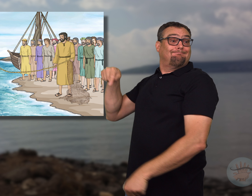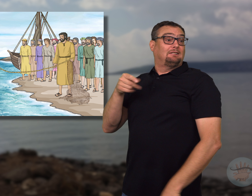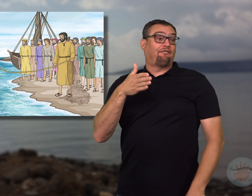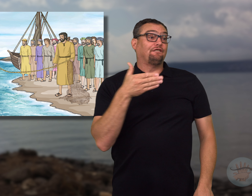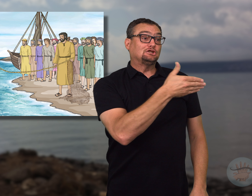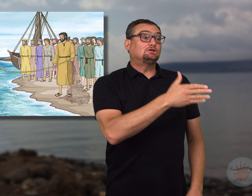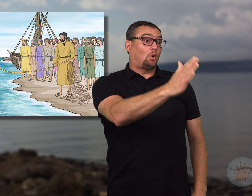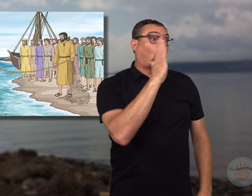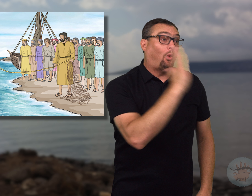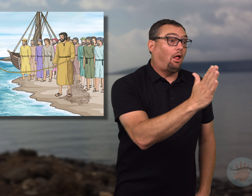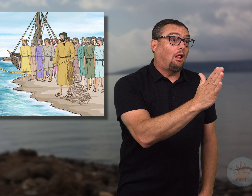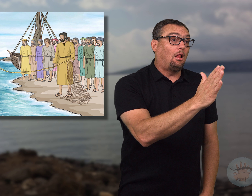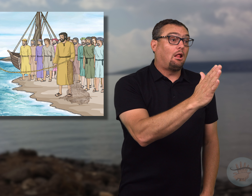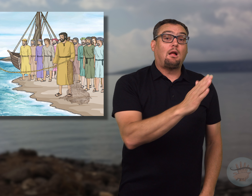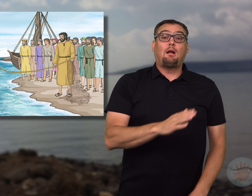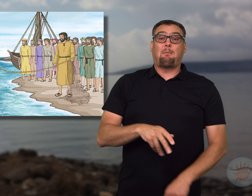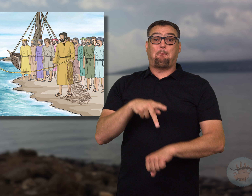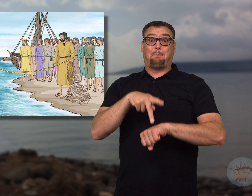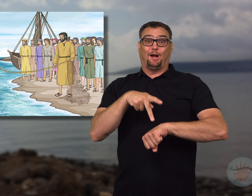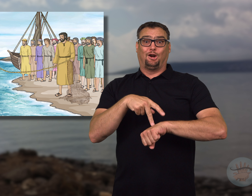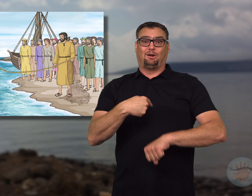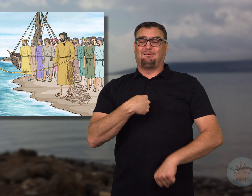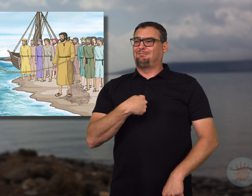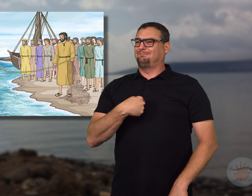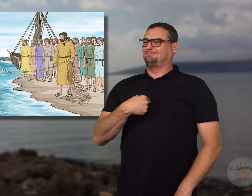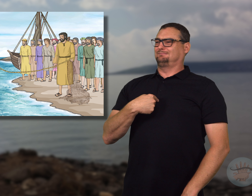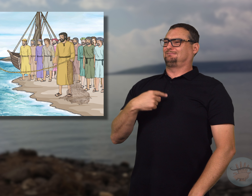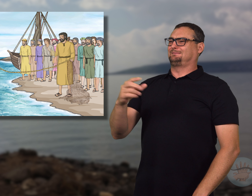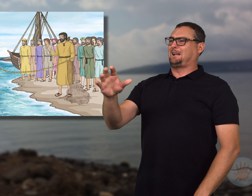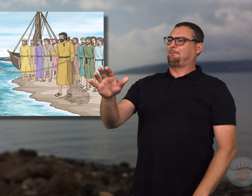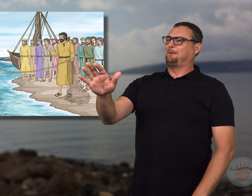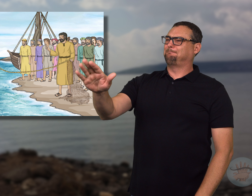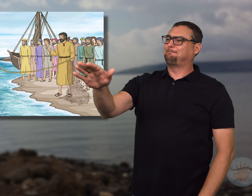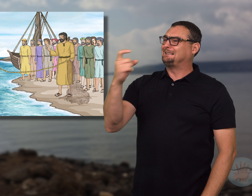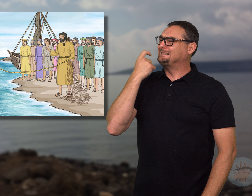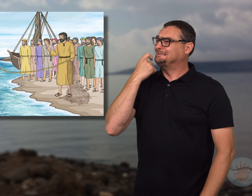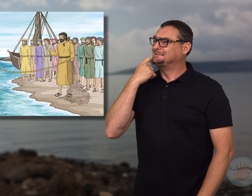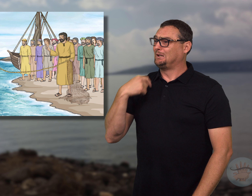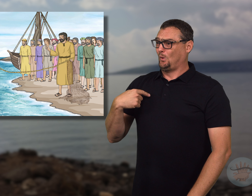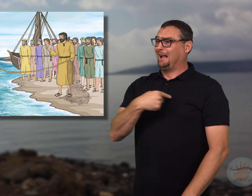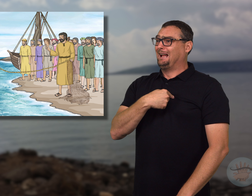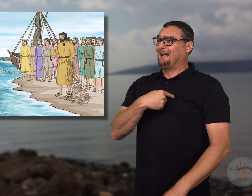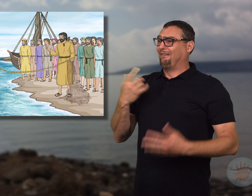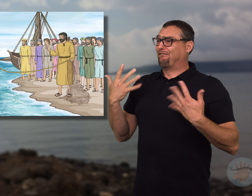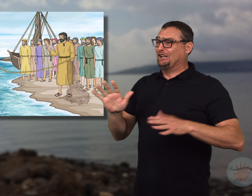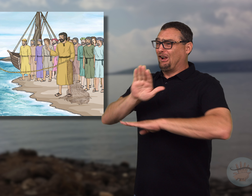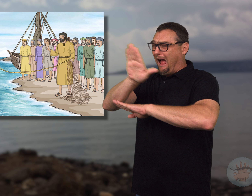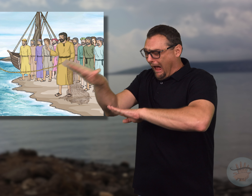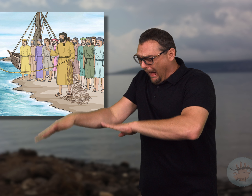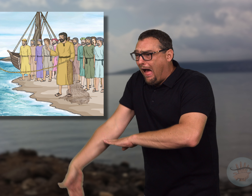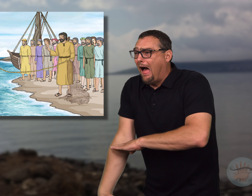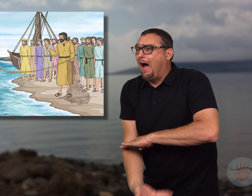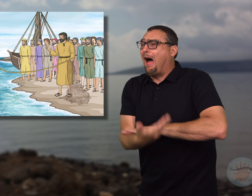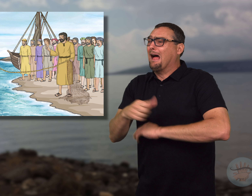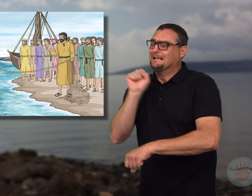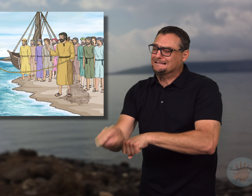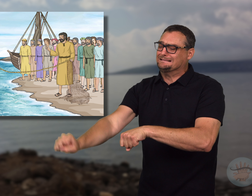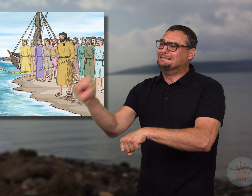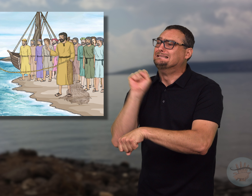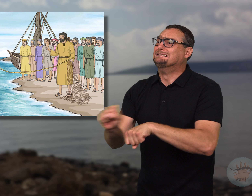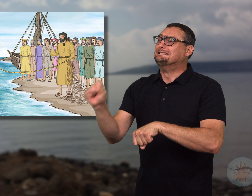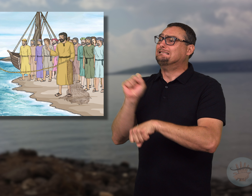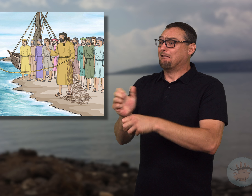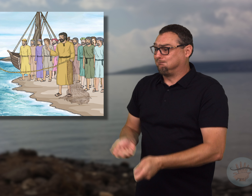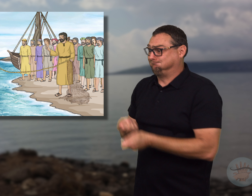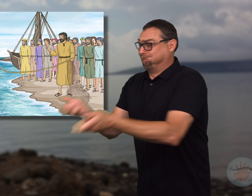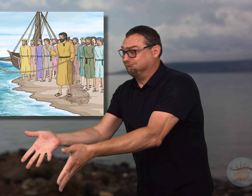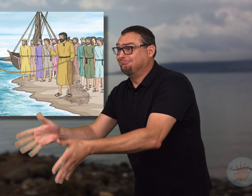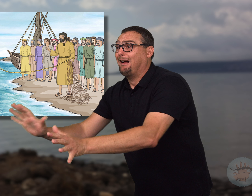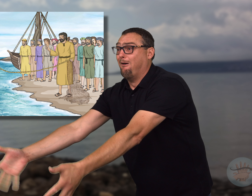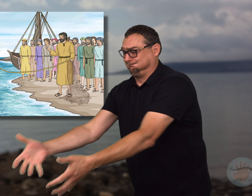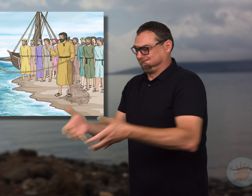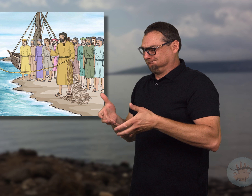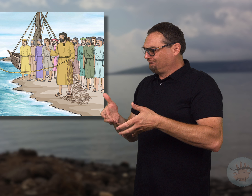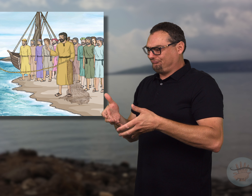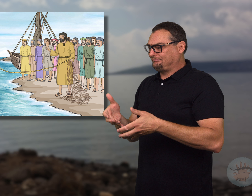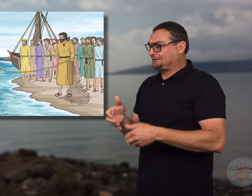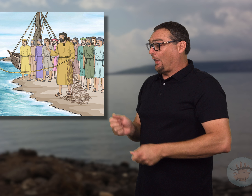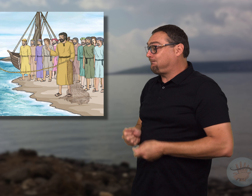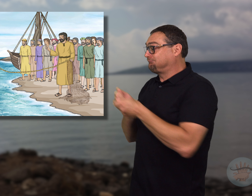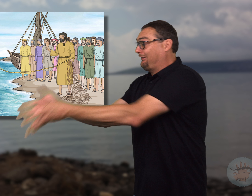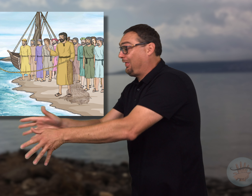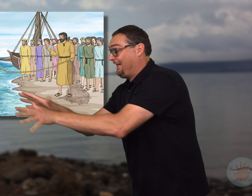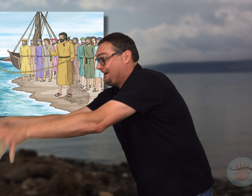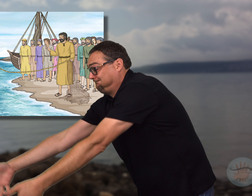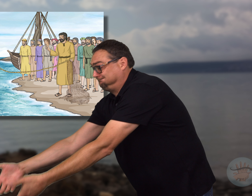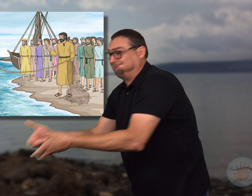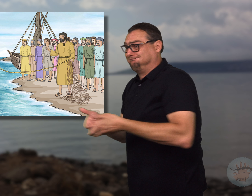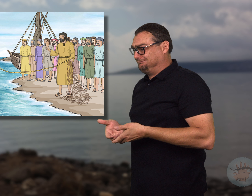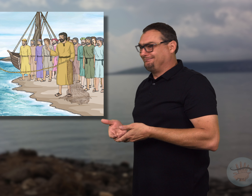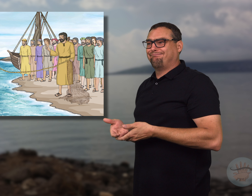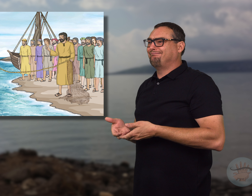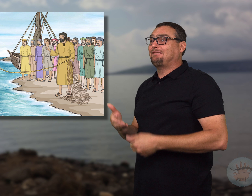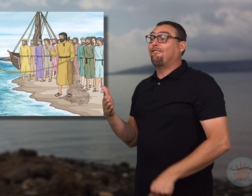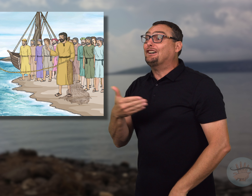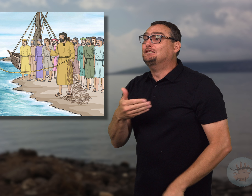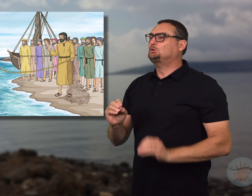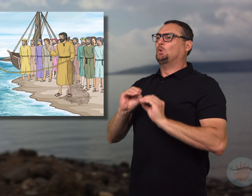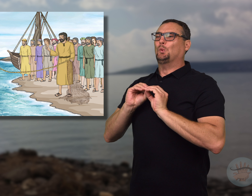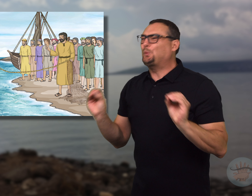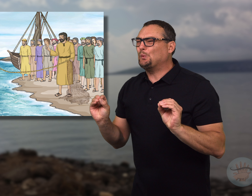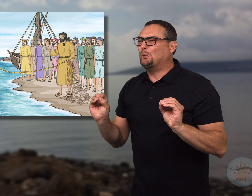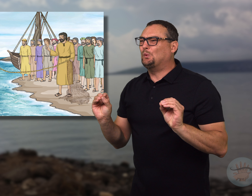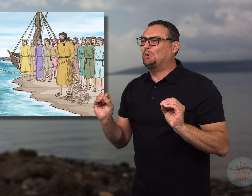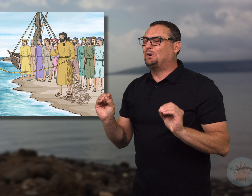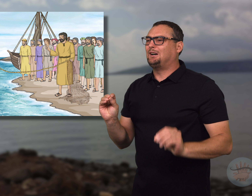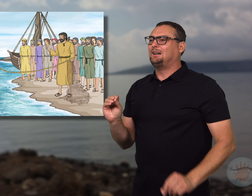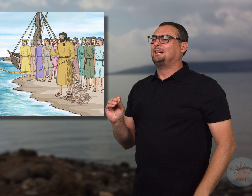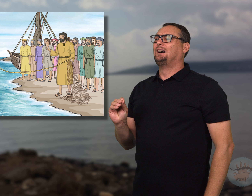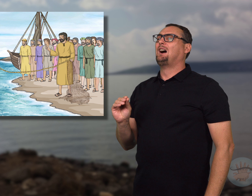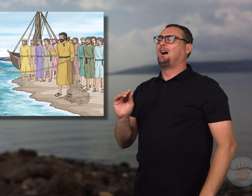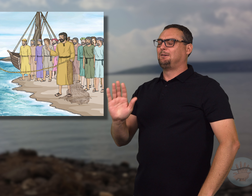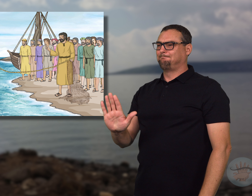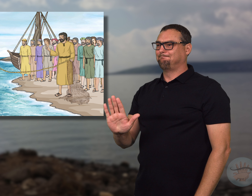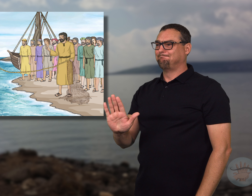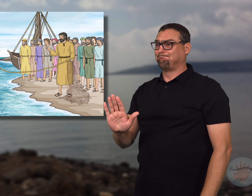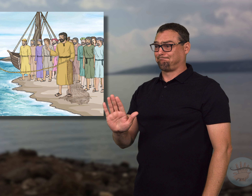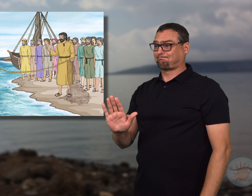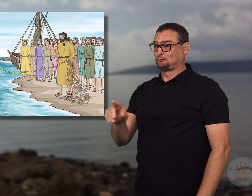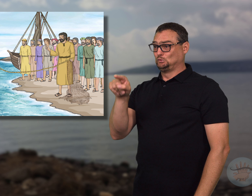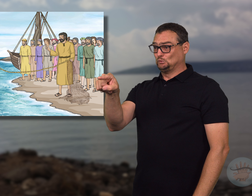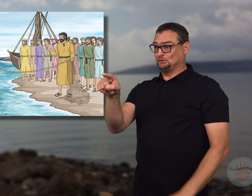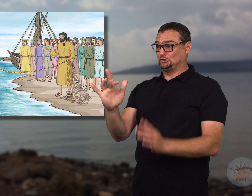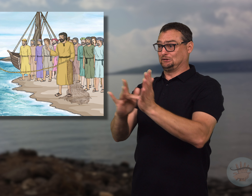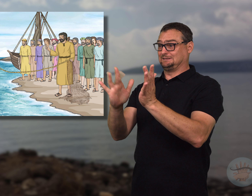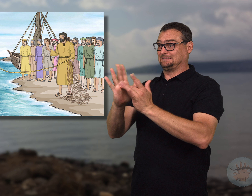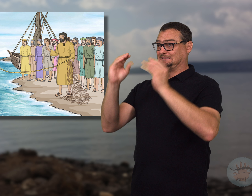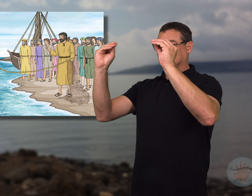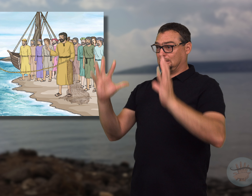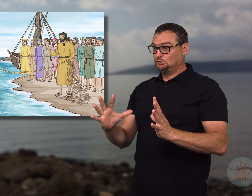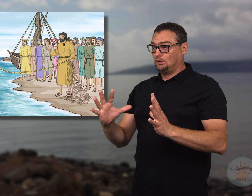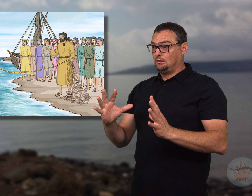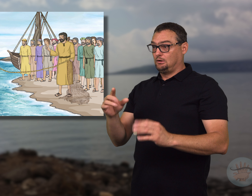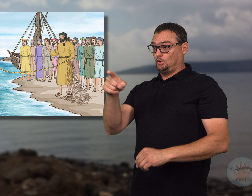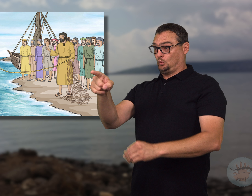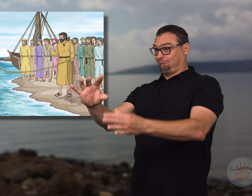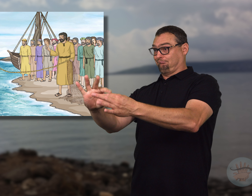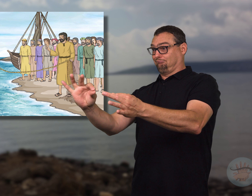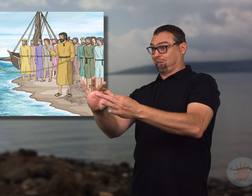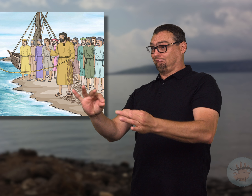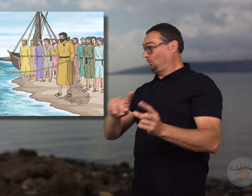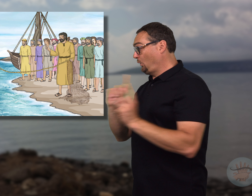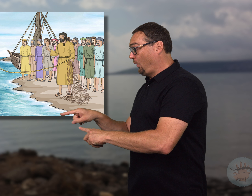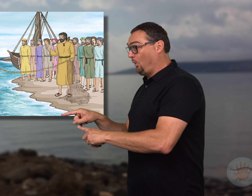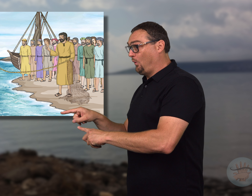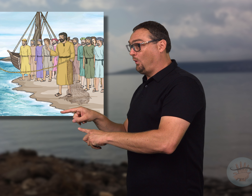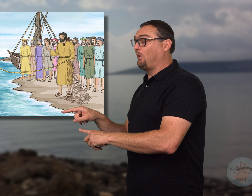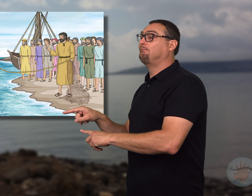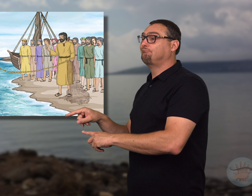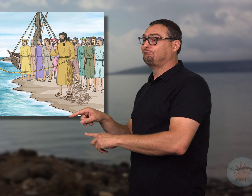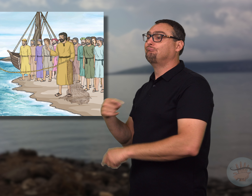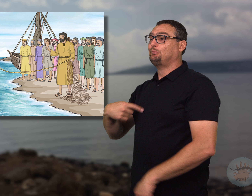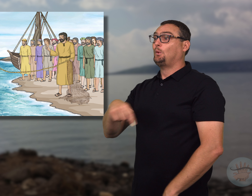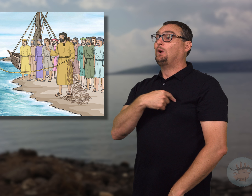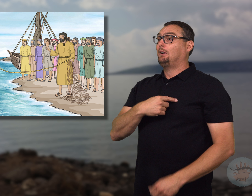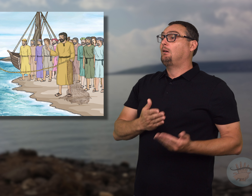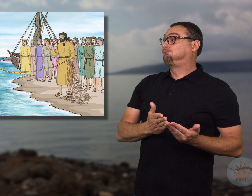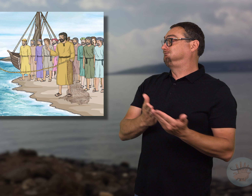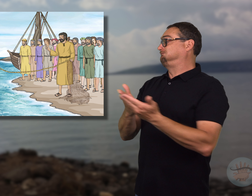“Master,” Simon replied, “we have worked hard all night without catching anything.